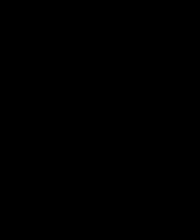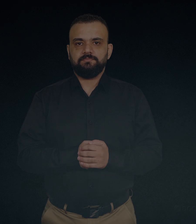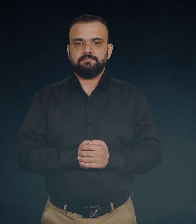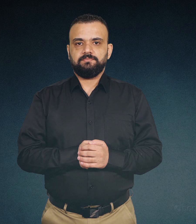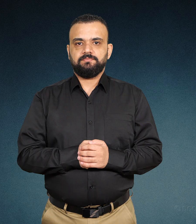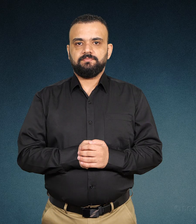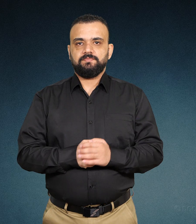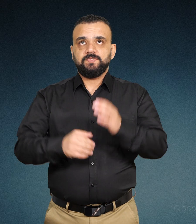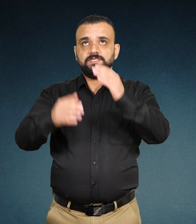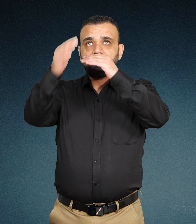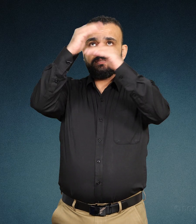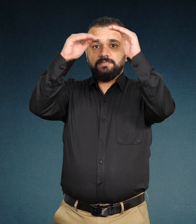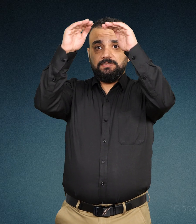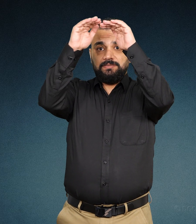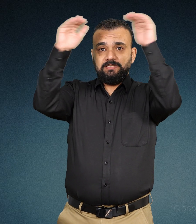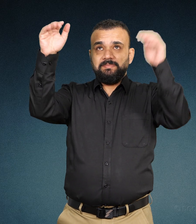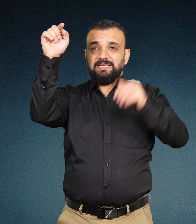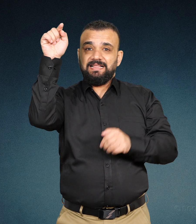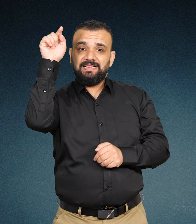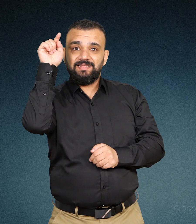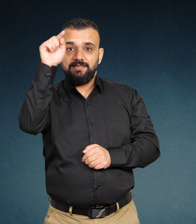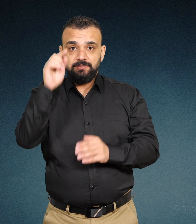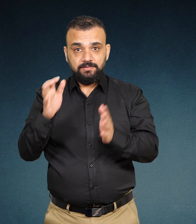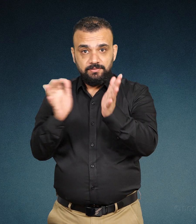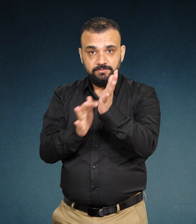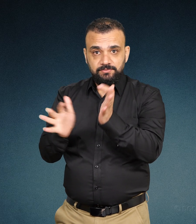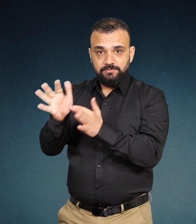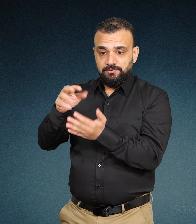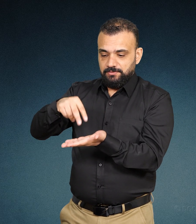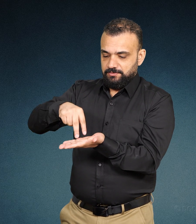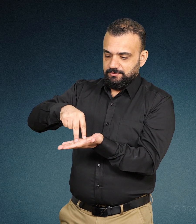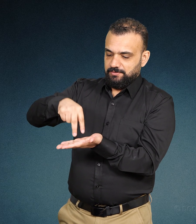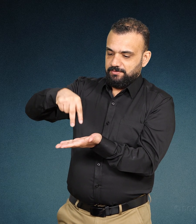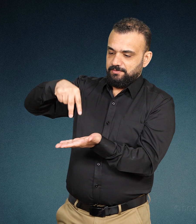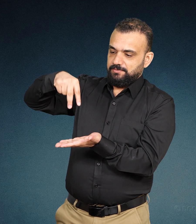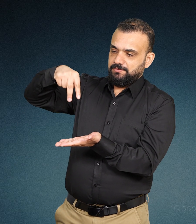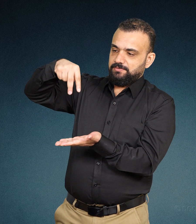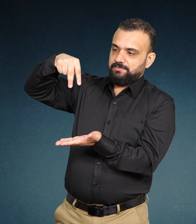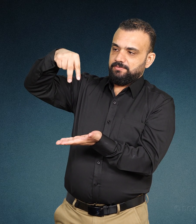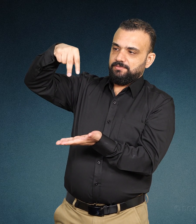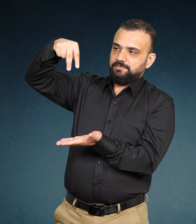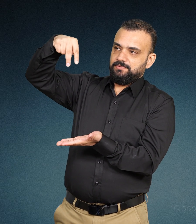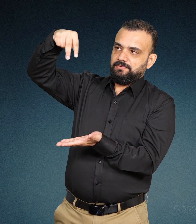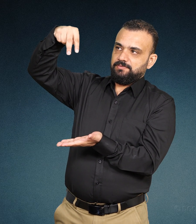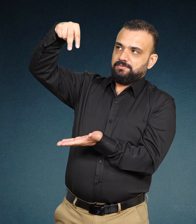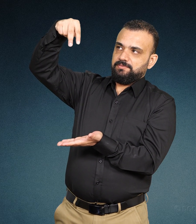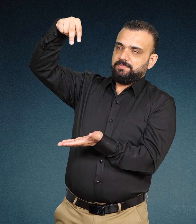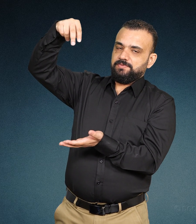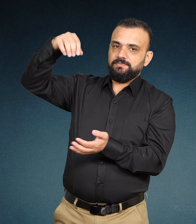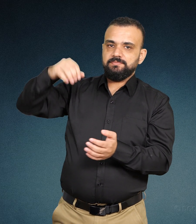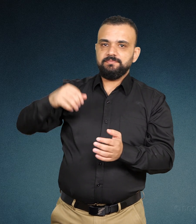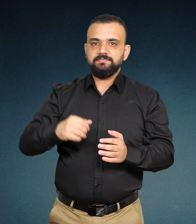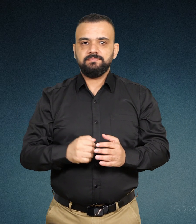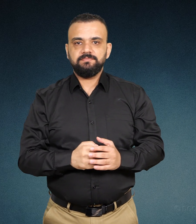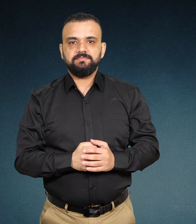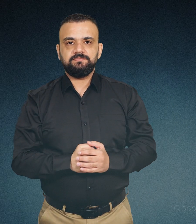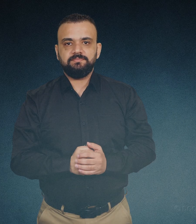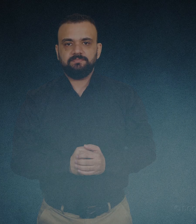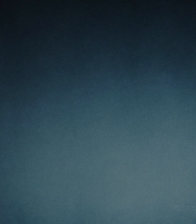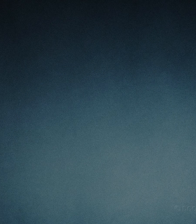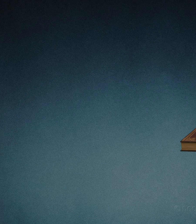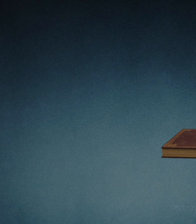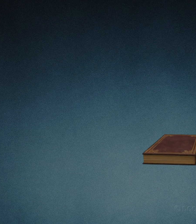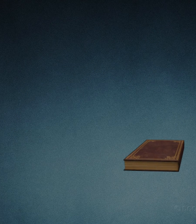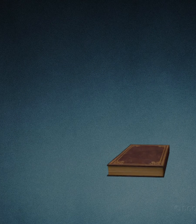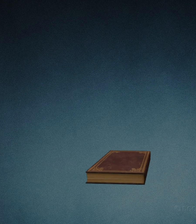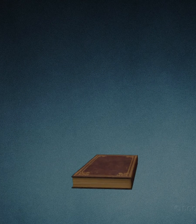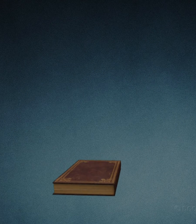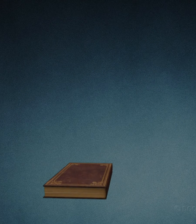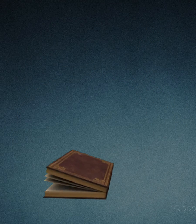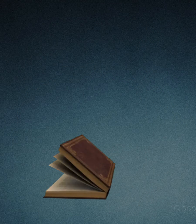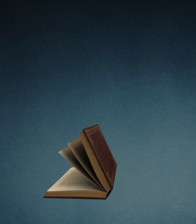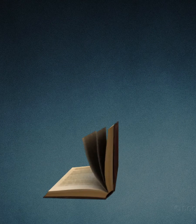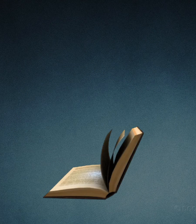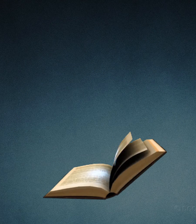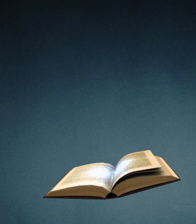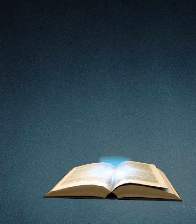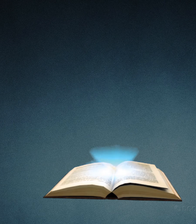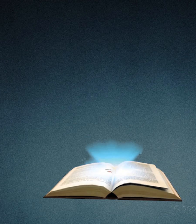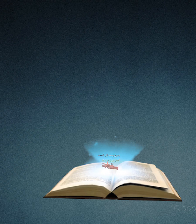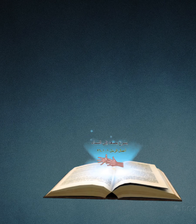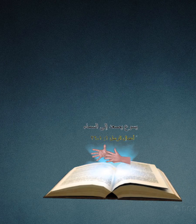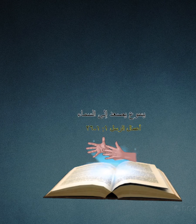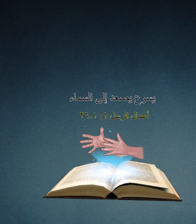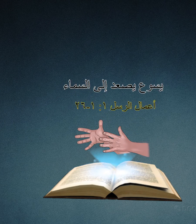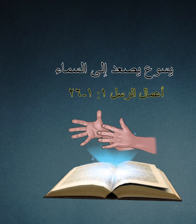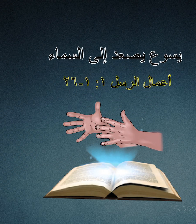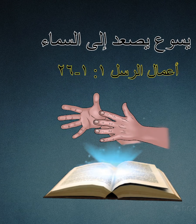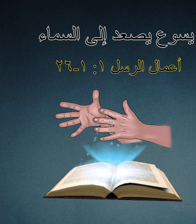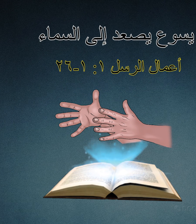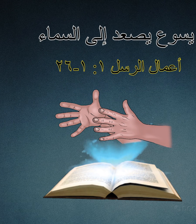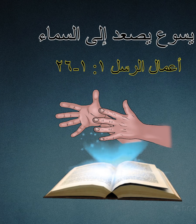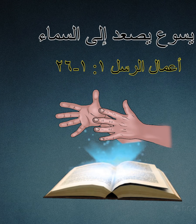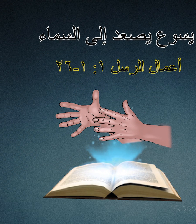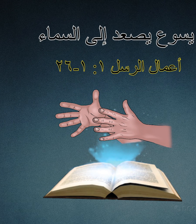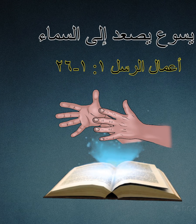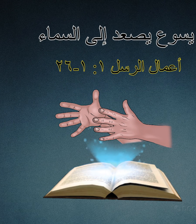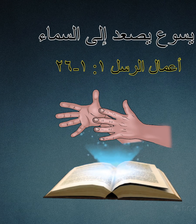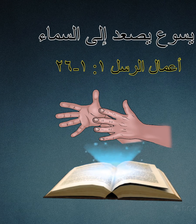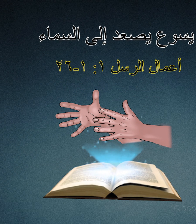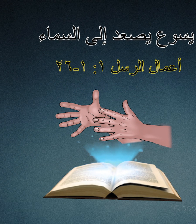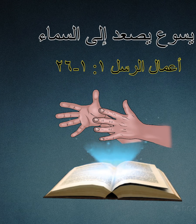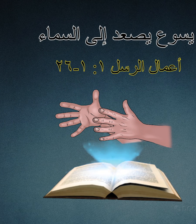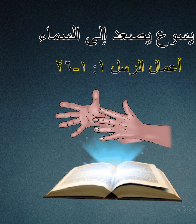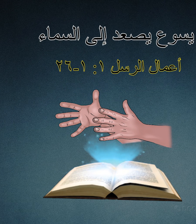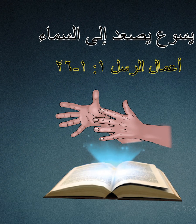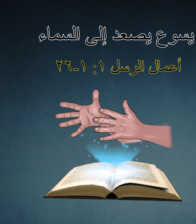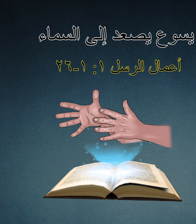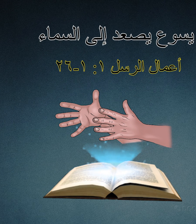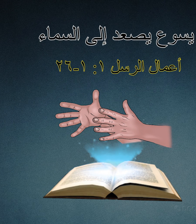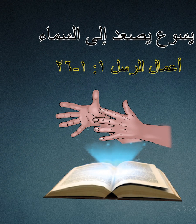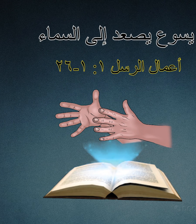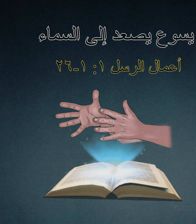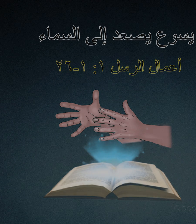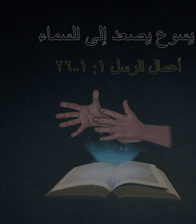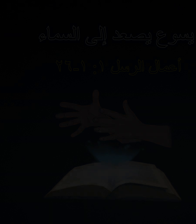Jesus ascends and the Holy Spirit comes